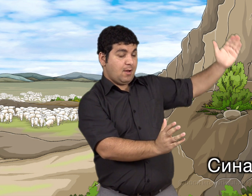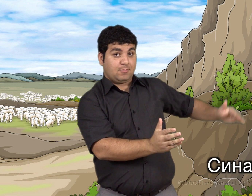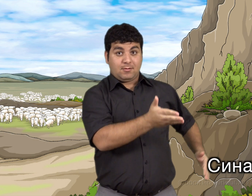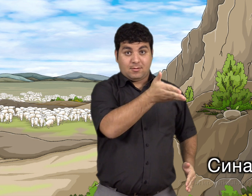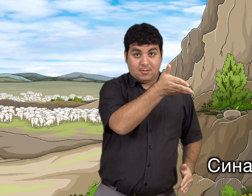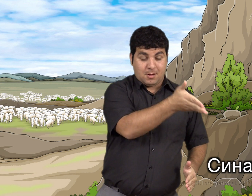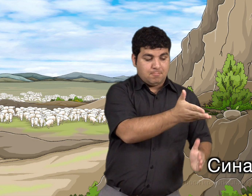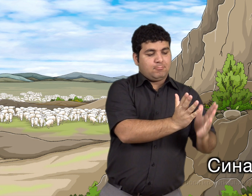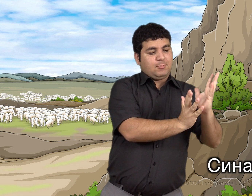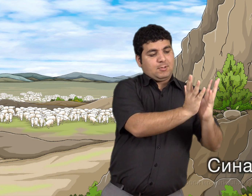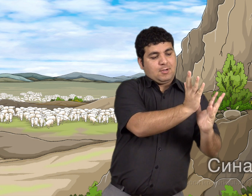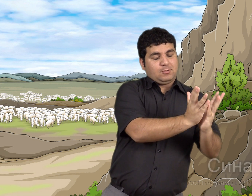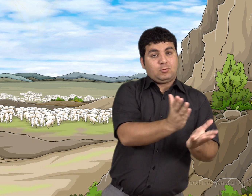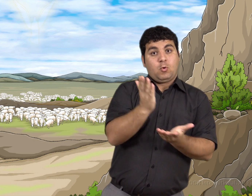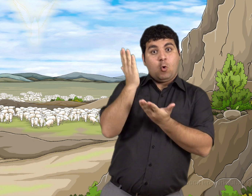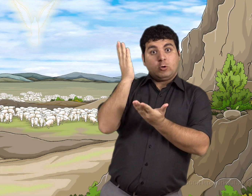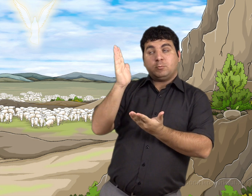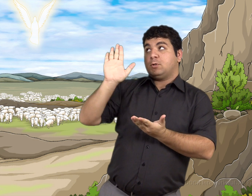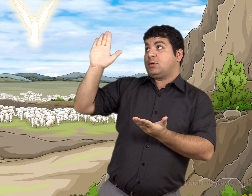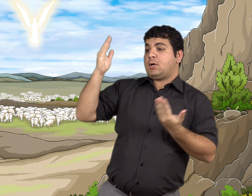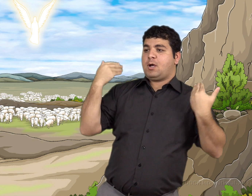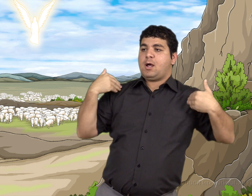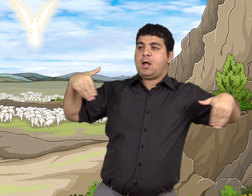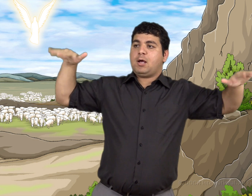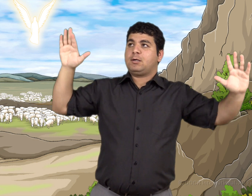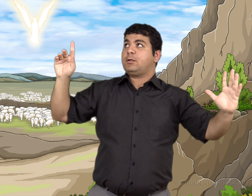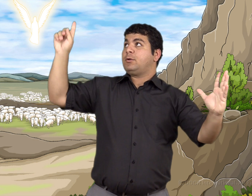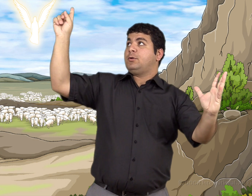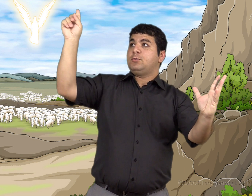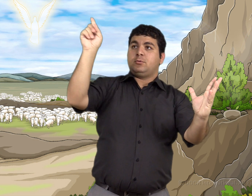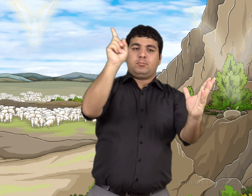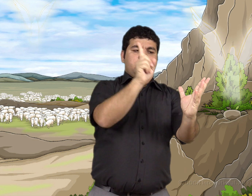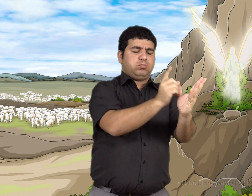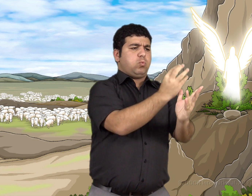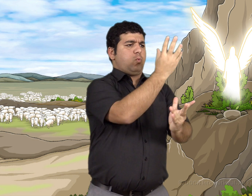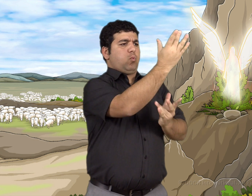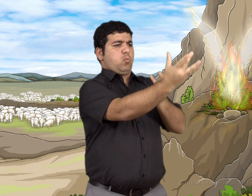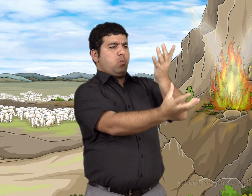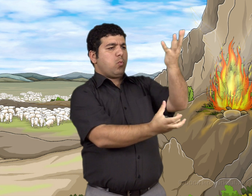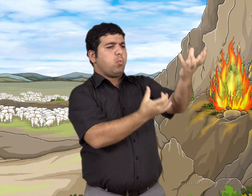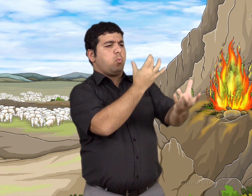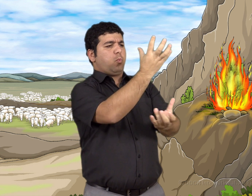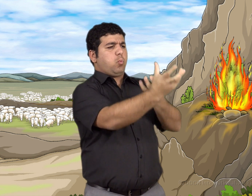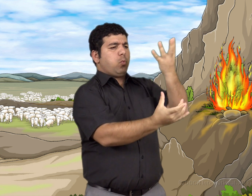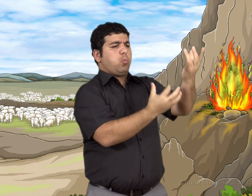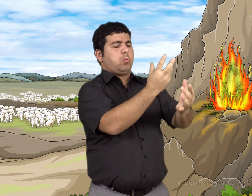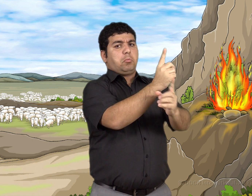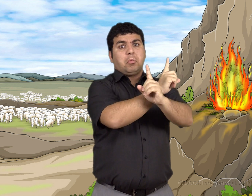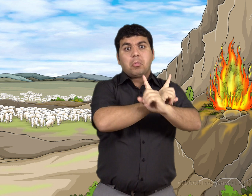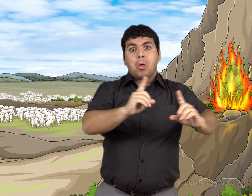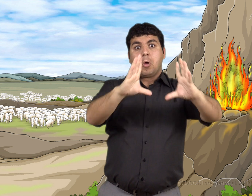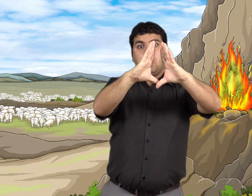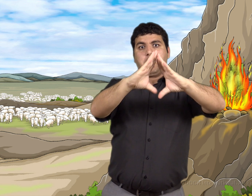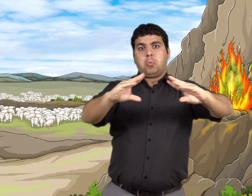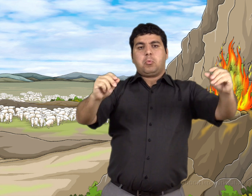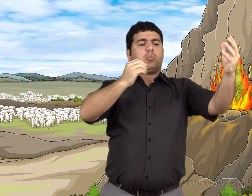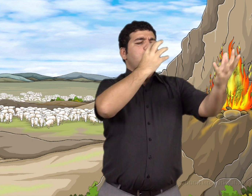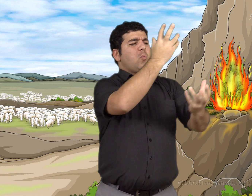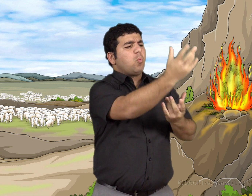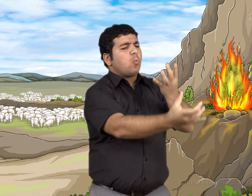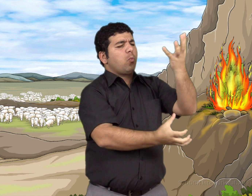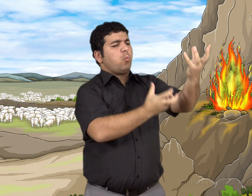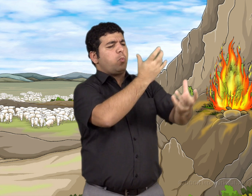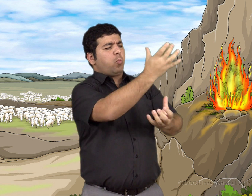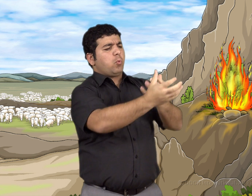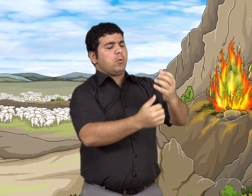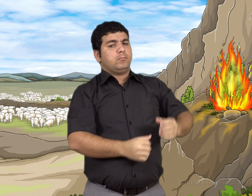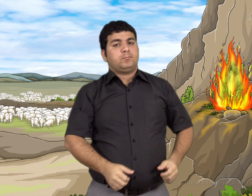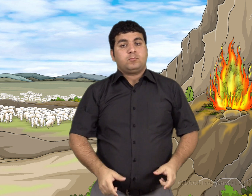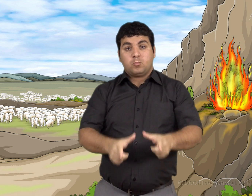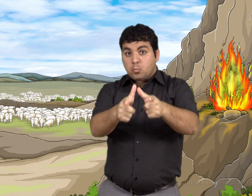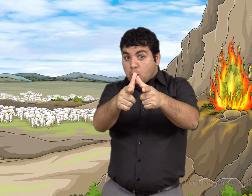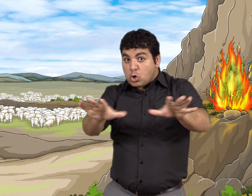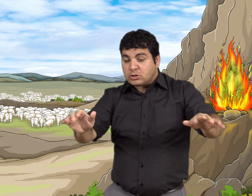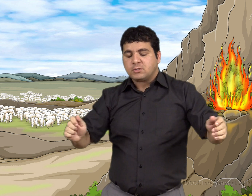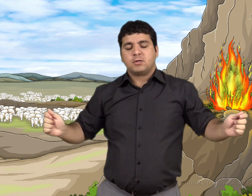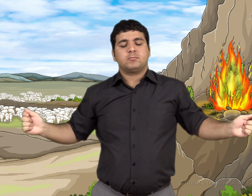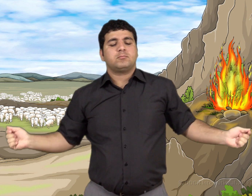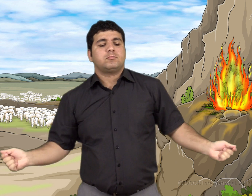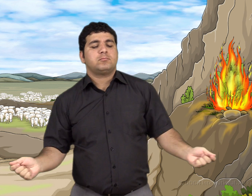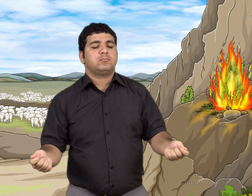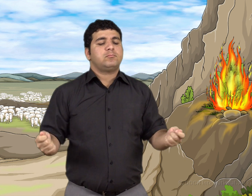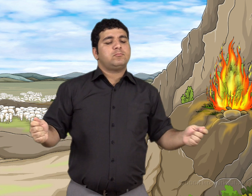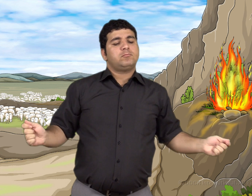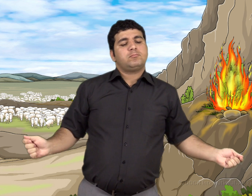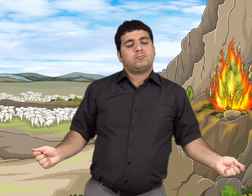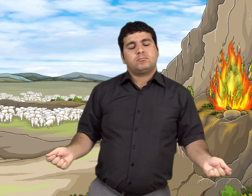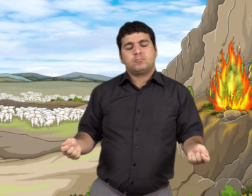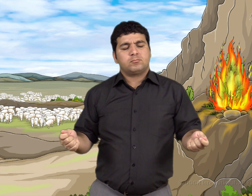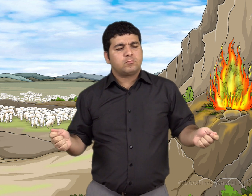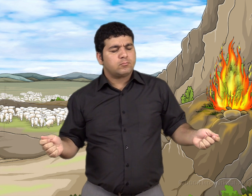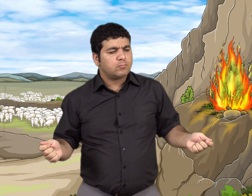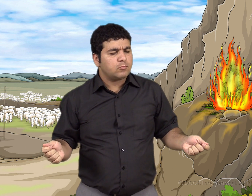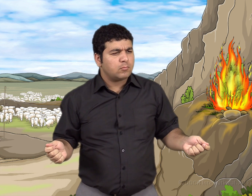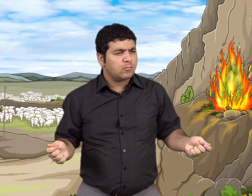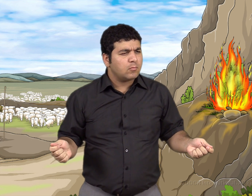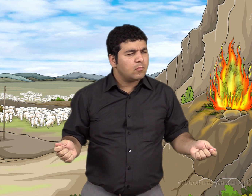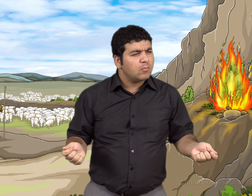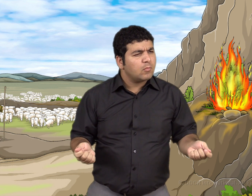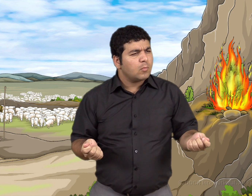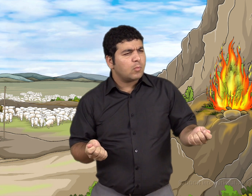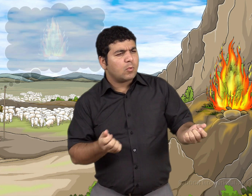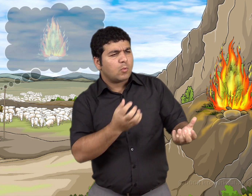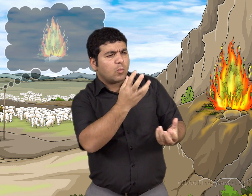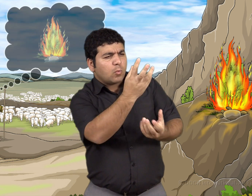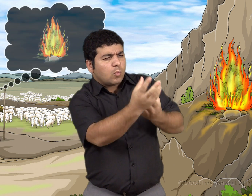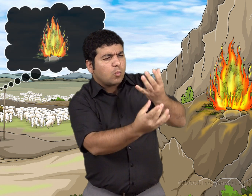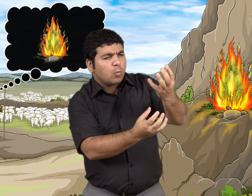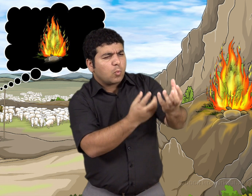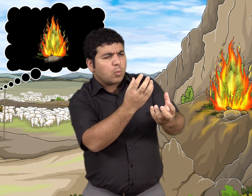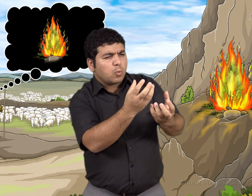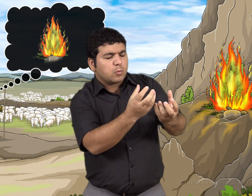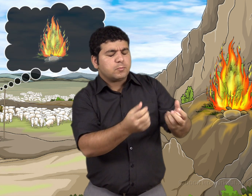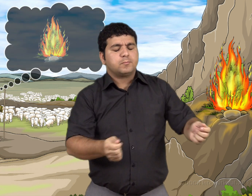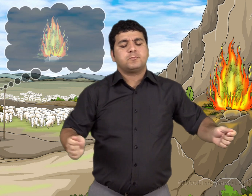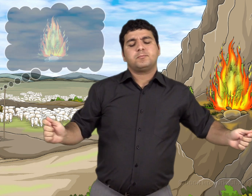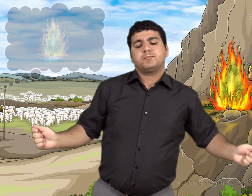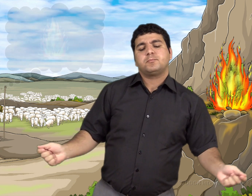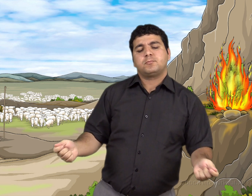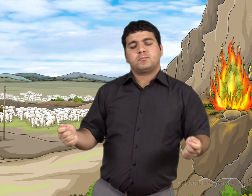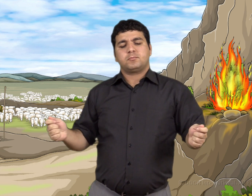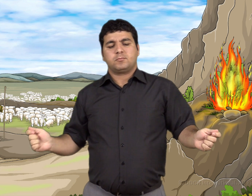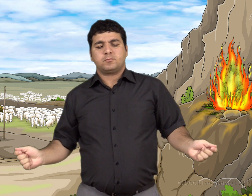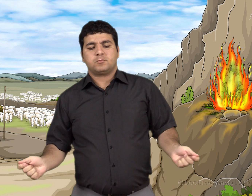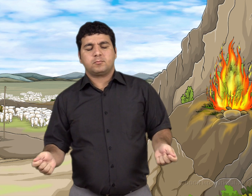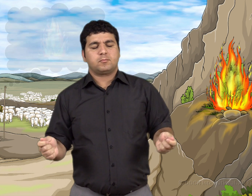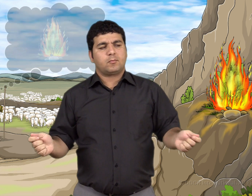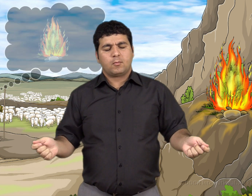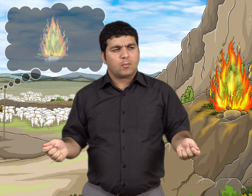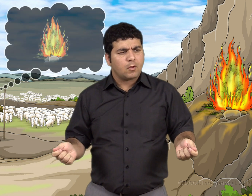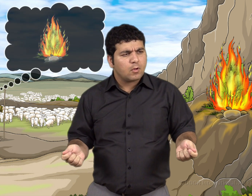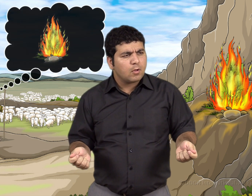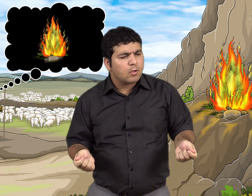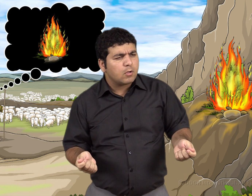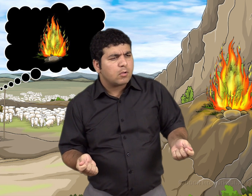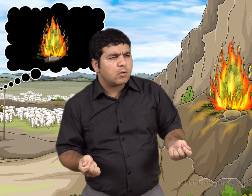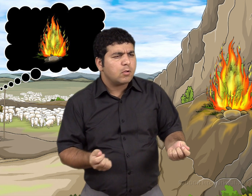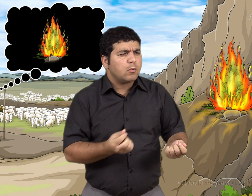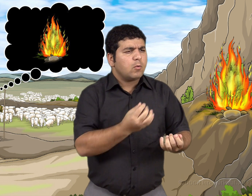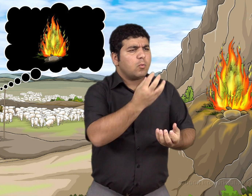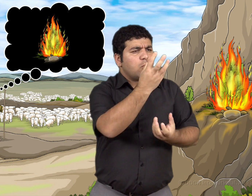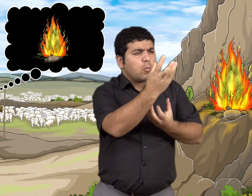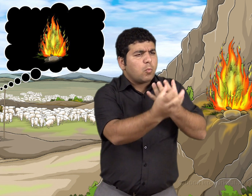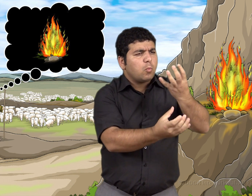There the angel of the LORD appeared to him in a blazing fire from within a bush. Moses saw the bush ablaze with fire, but it was not consumed.